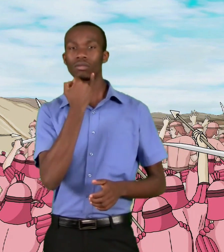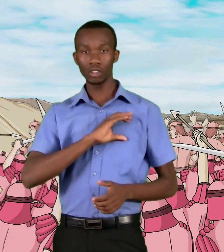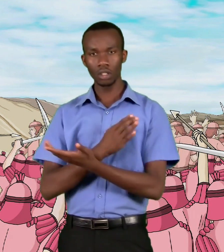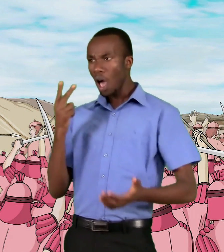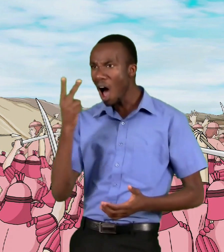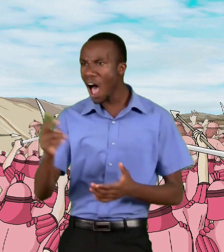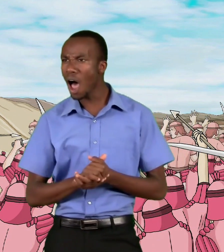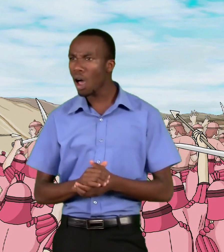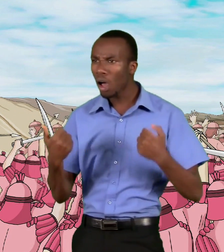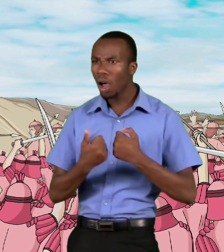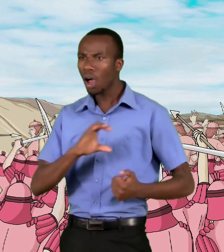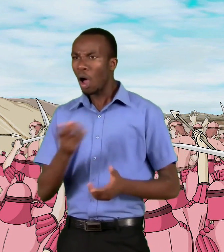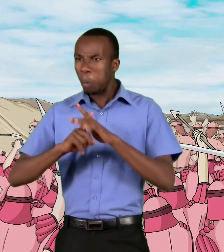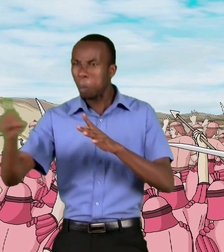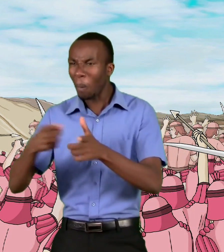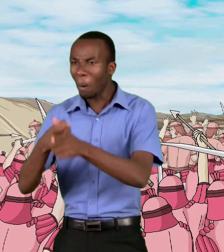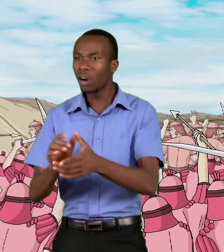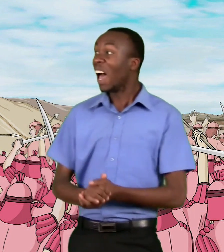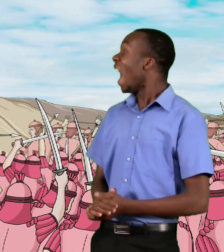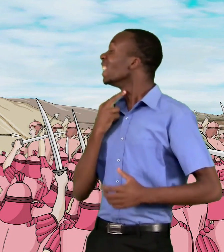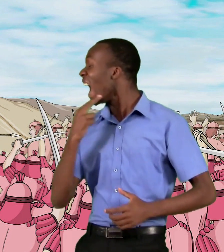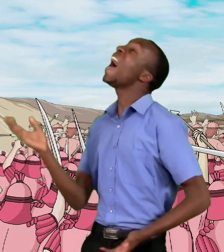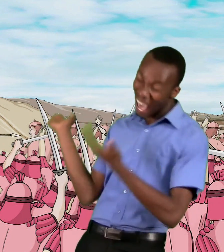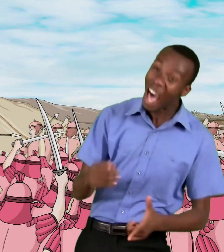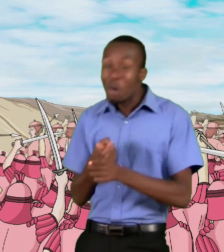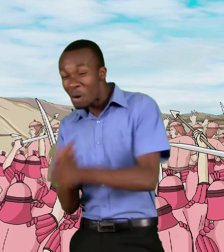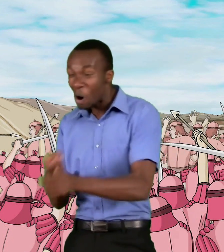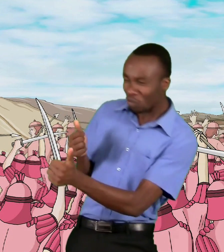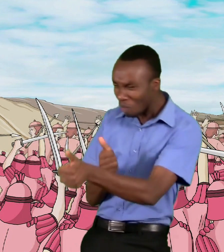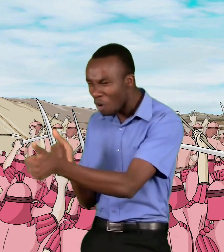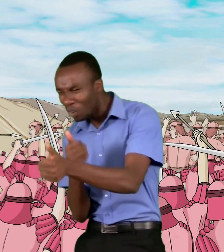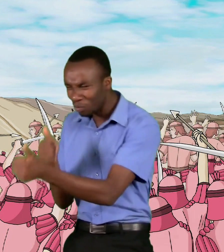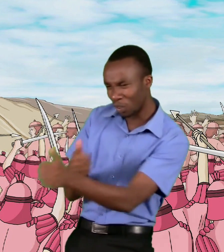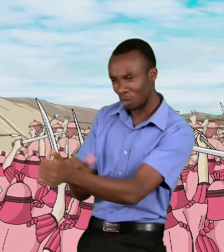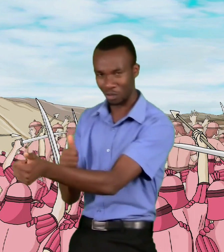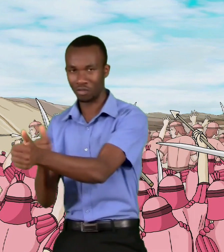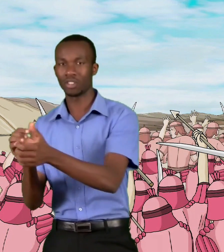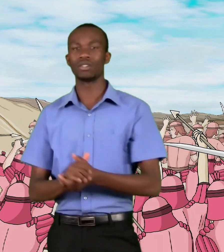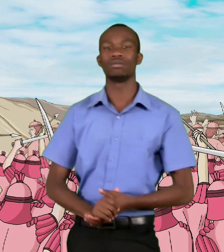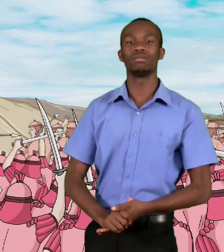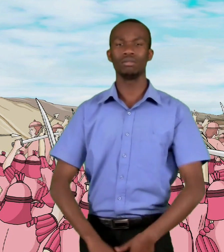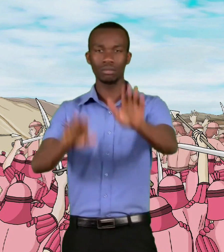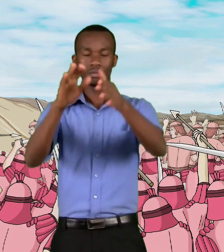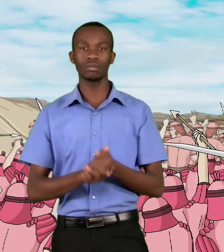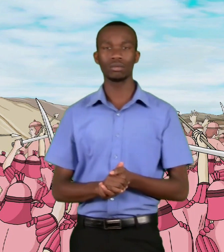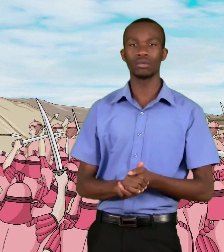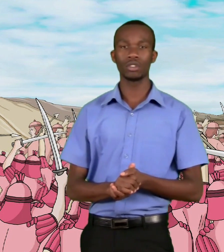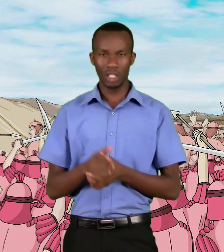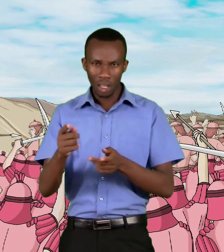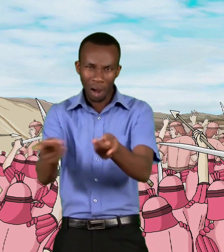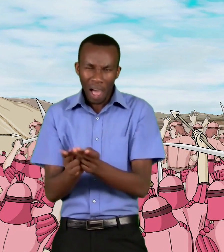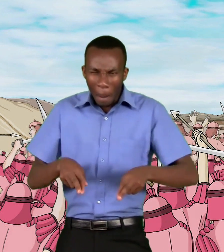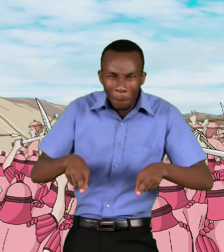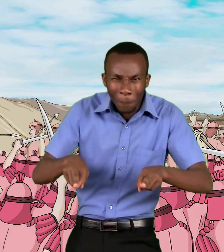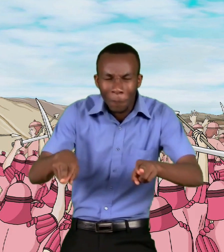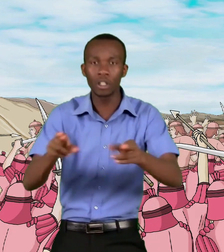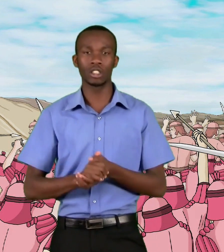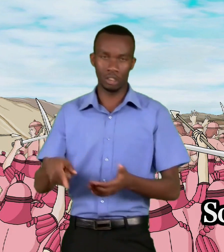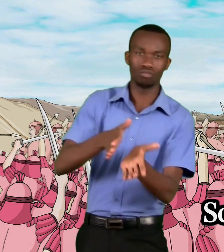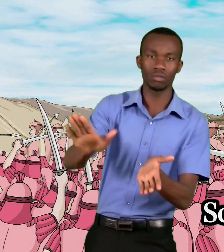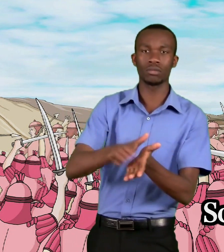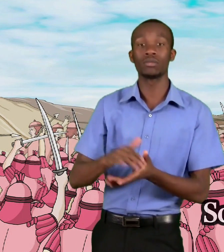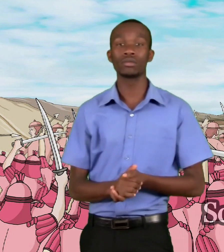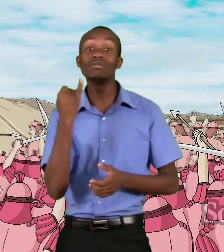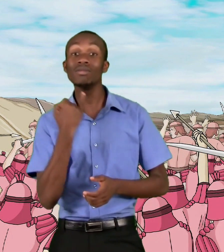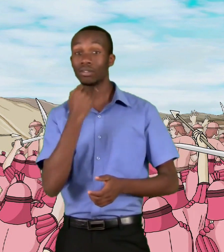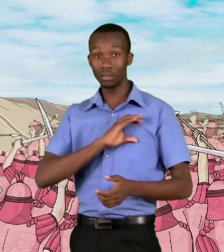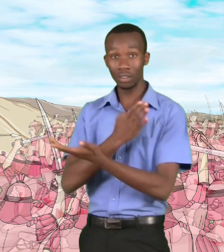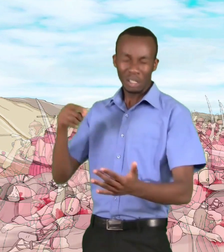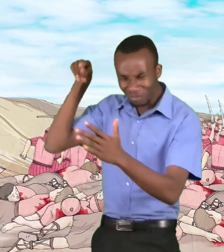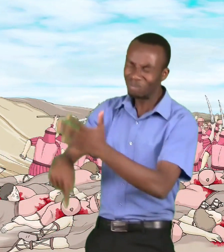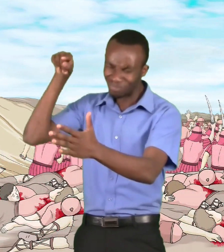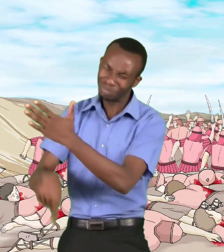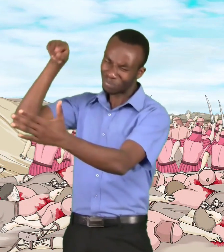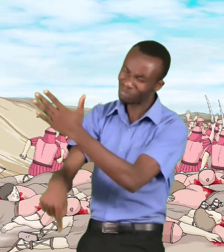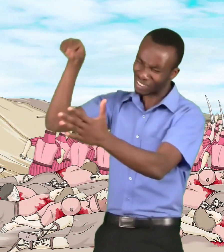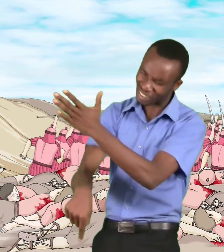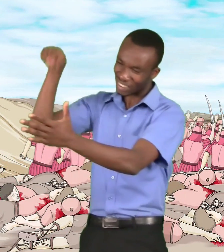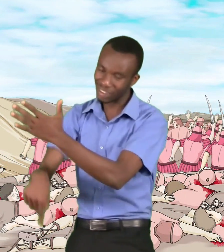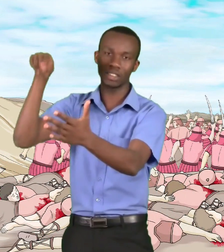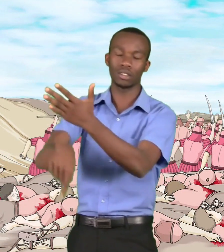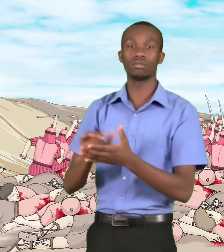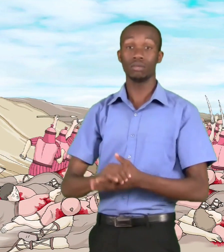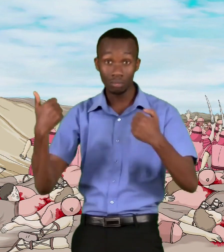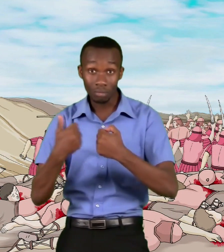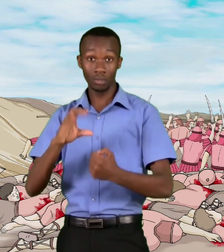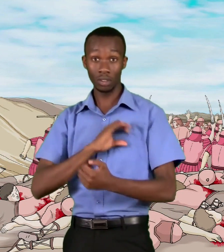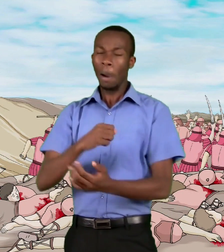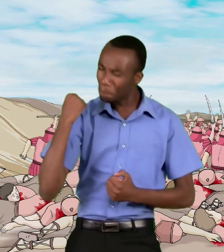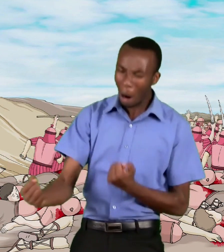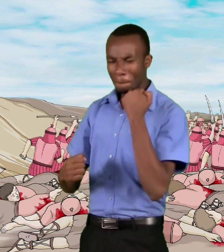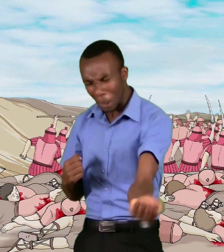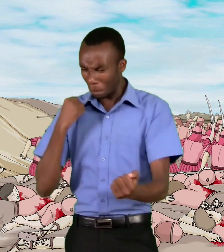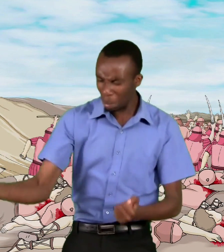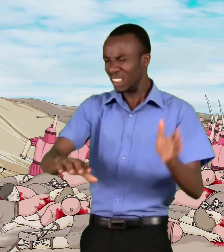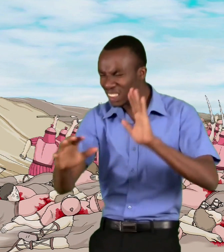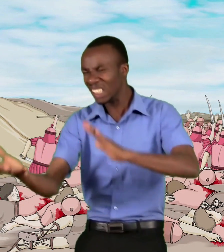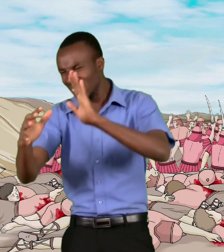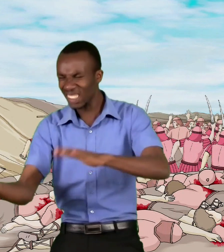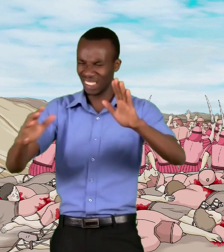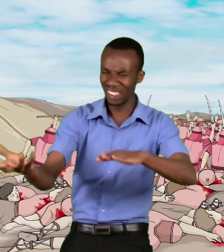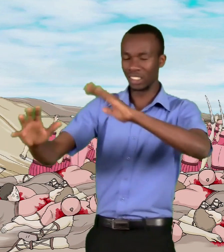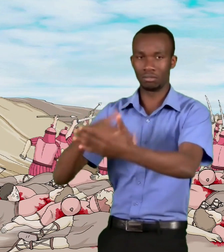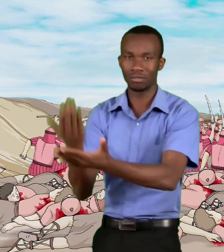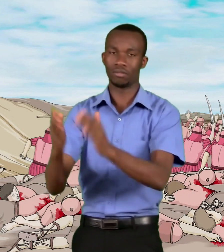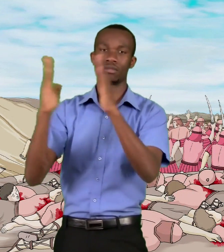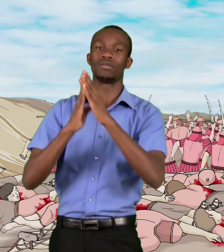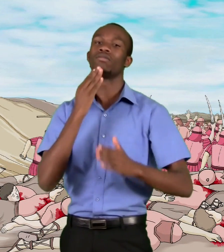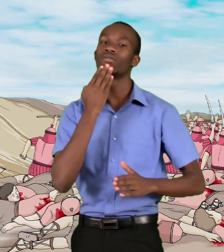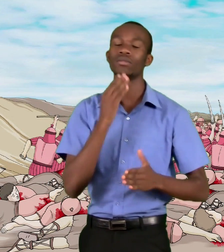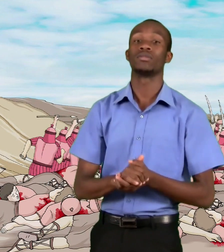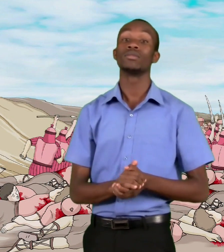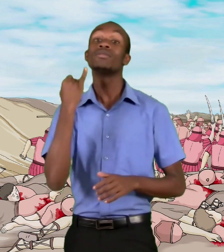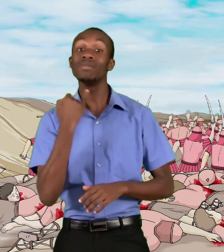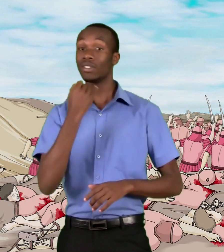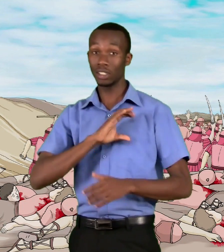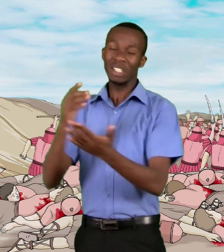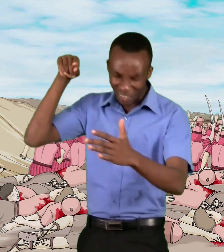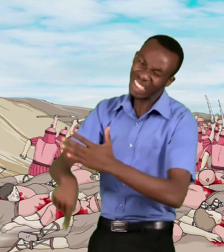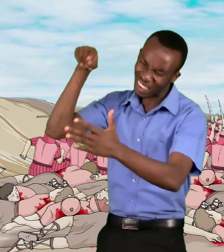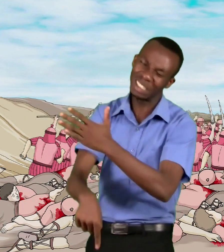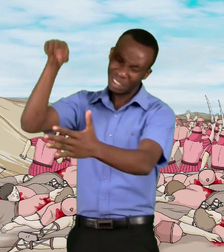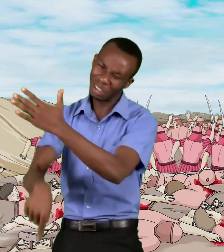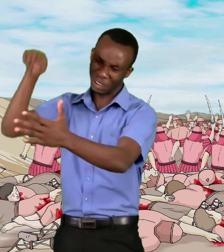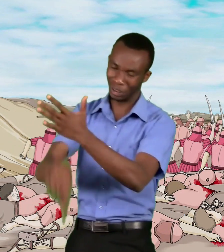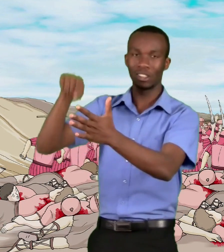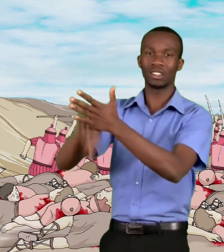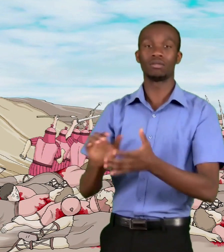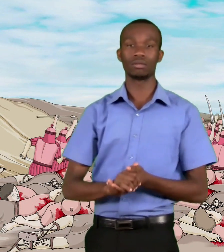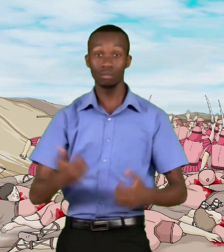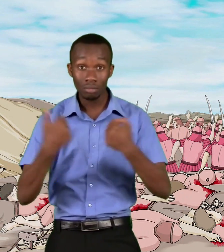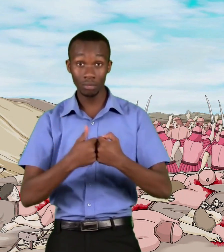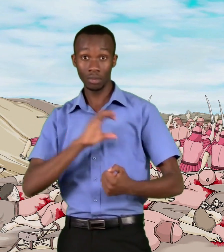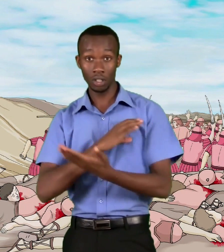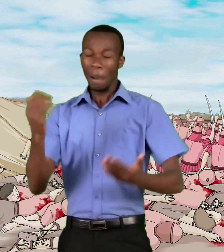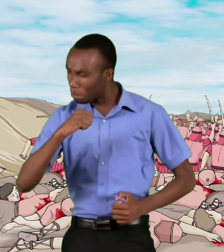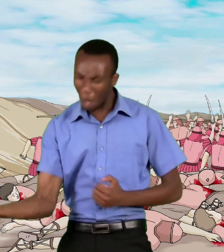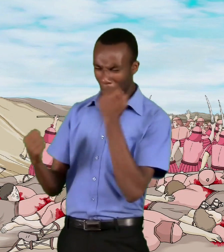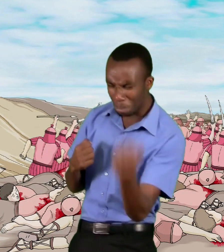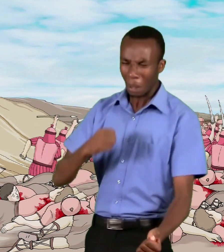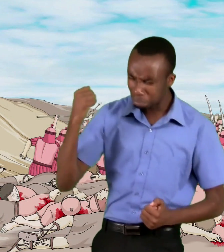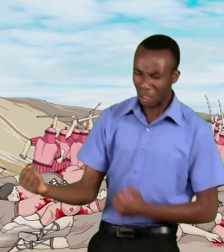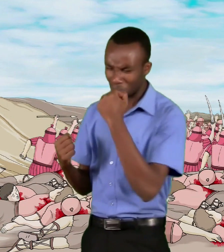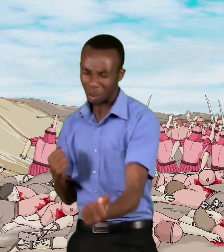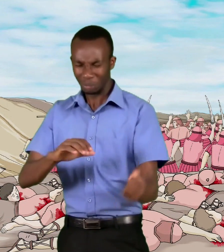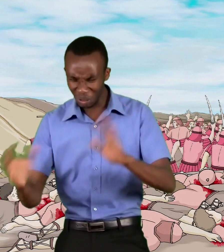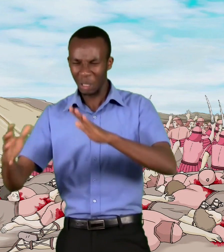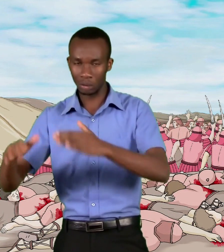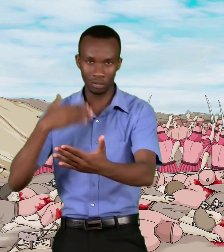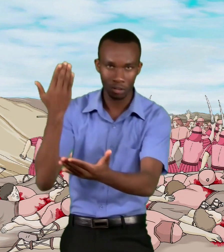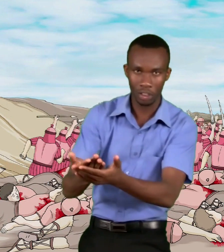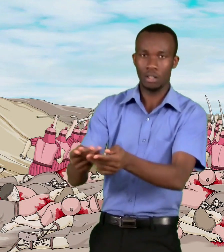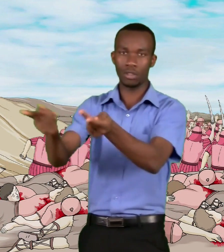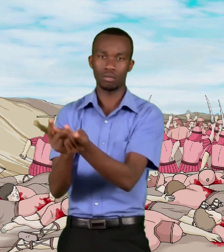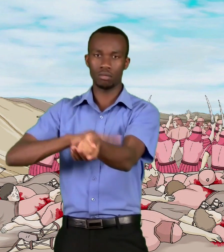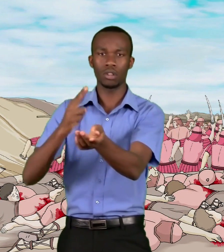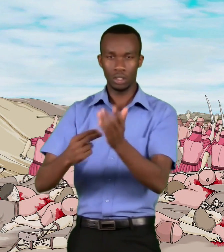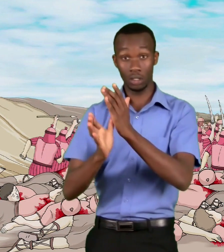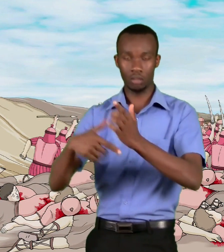Then the men of Israel and Judah charged forward with a shout and pursued the Philistines to the entrance of Gath and to the gates of Ekron.